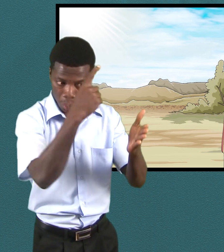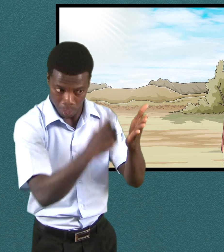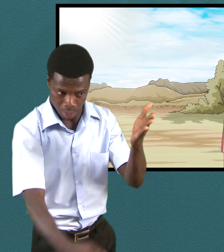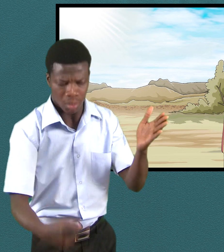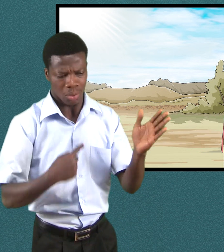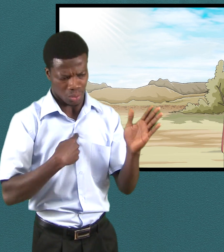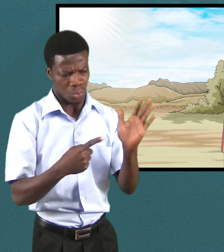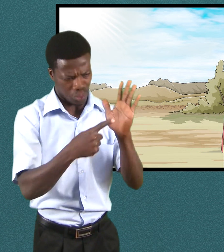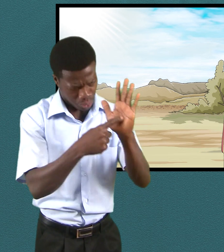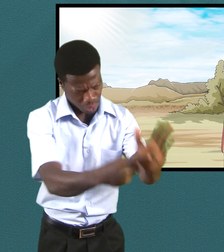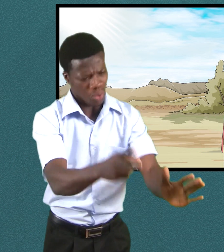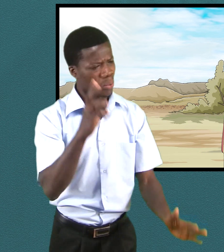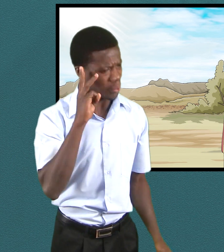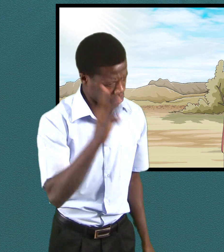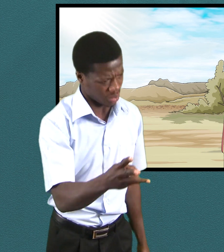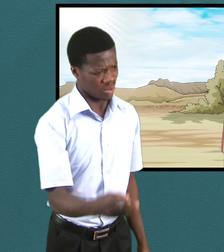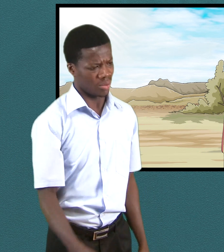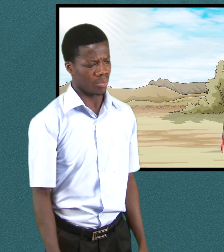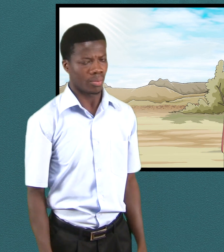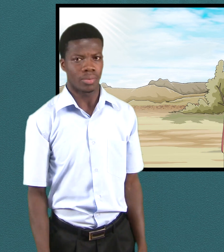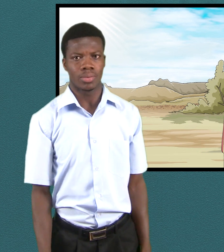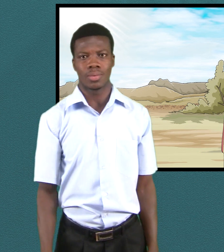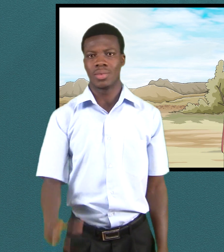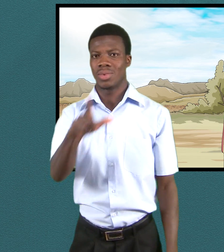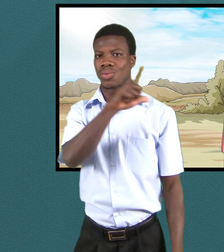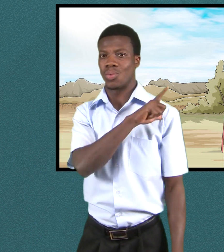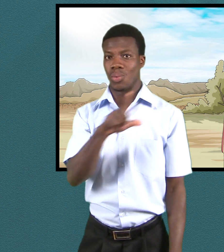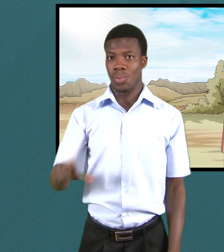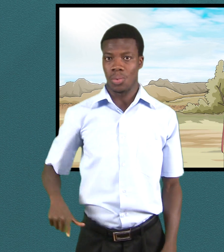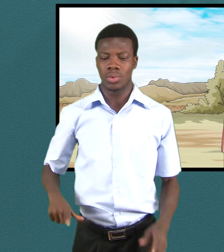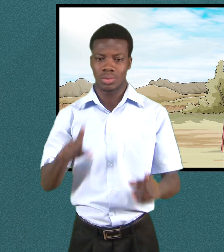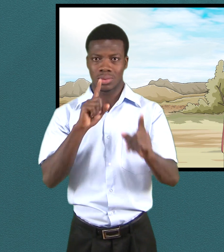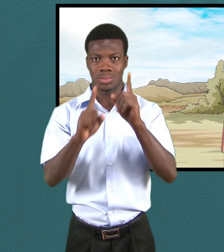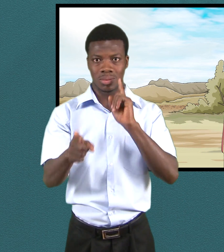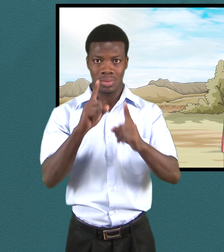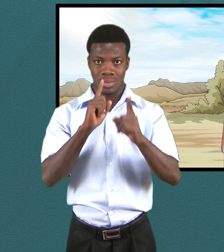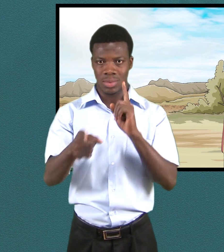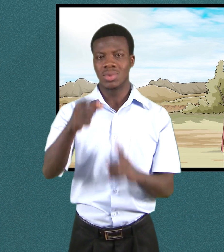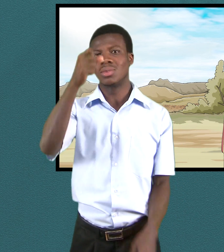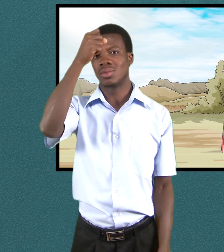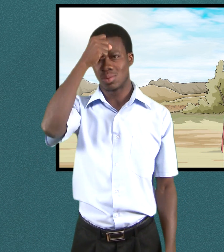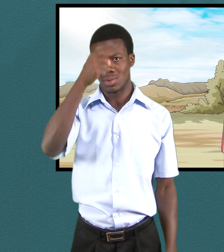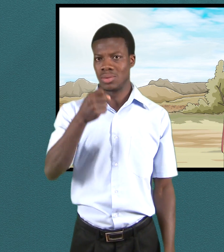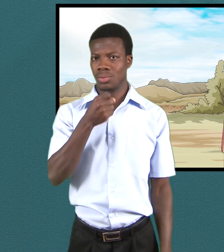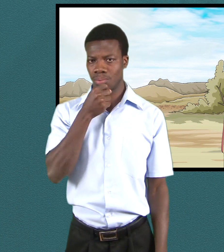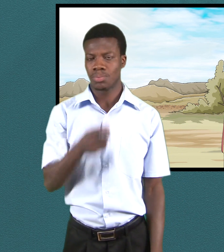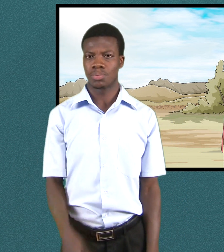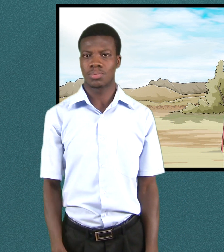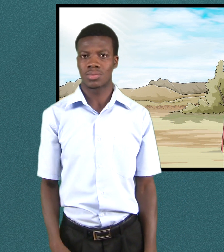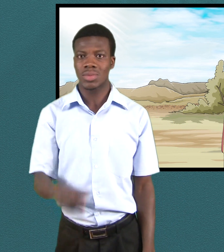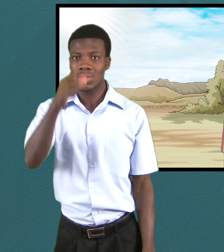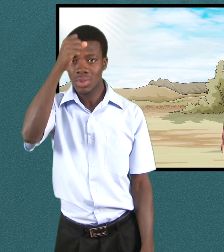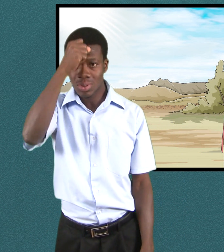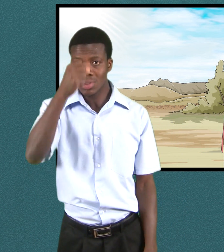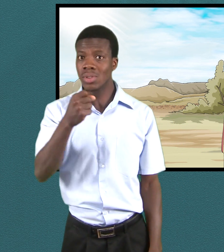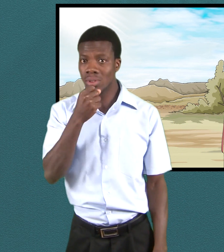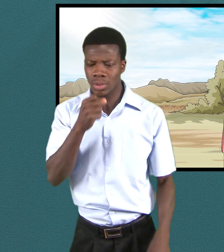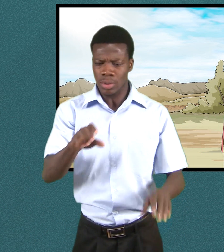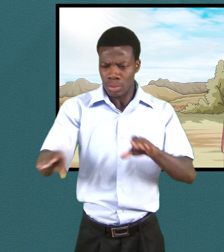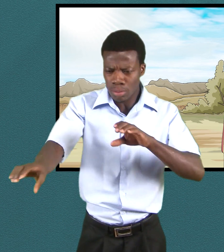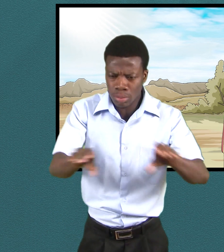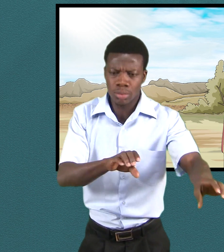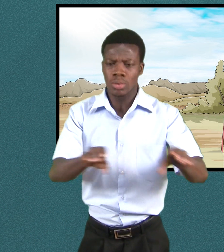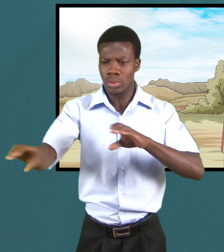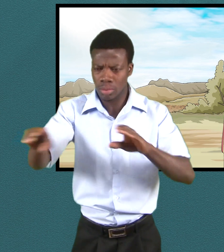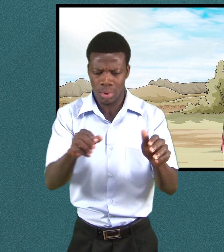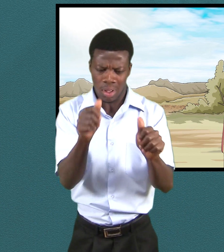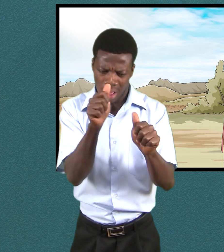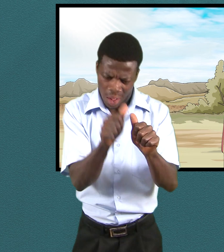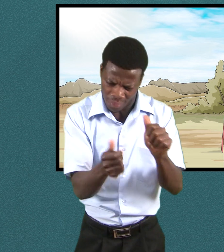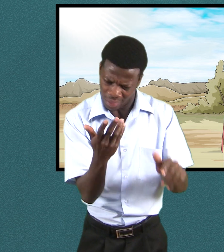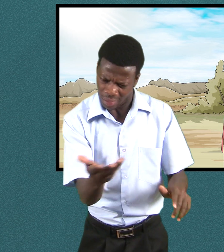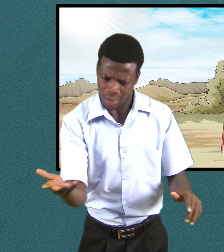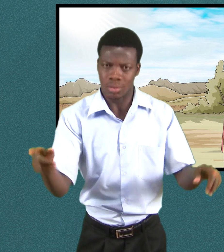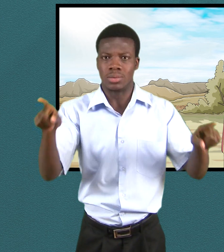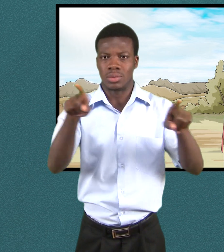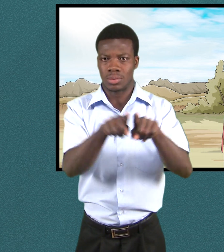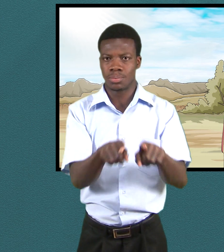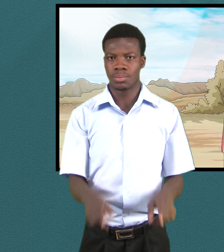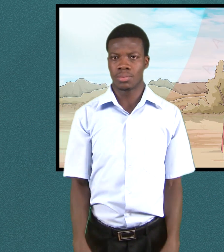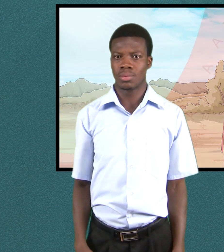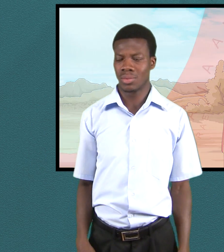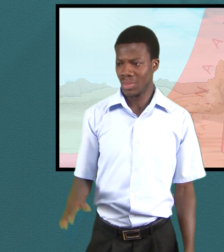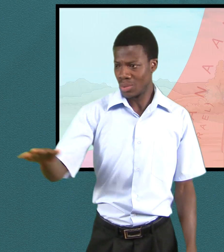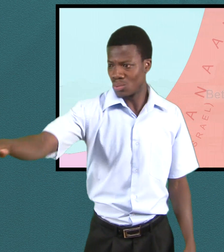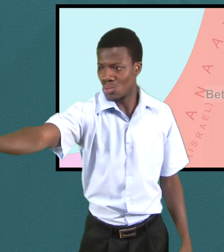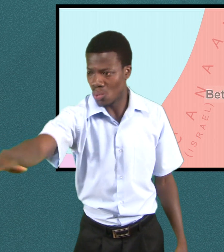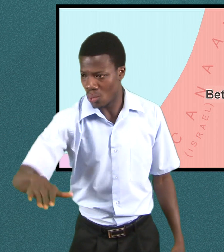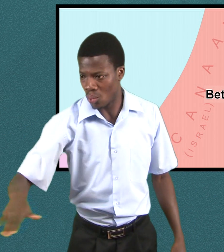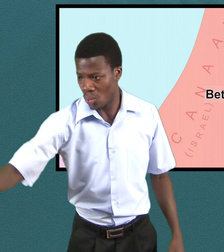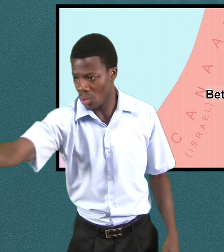You are to anoint for Me the one I indicate.”